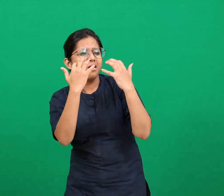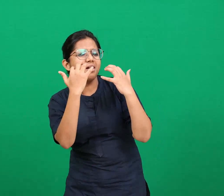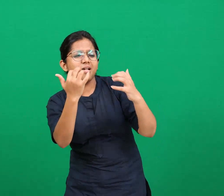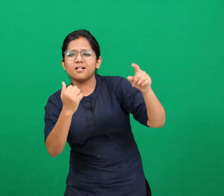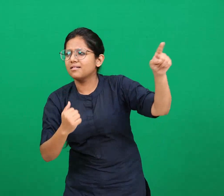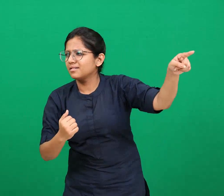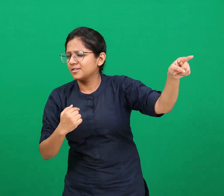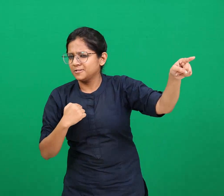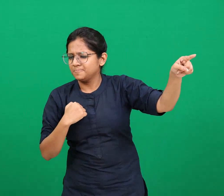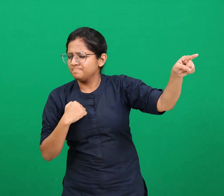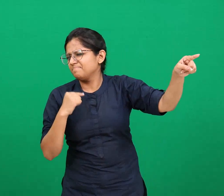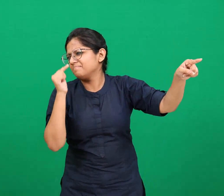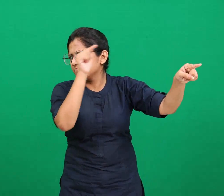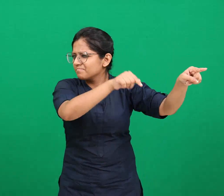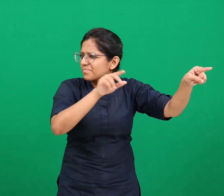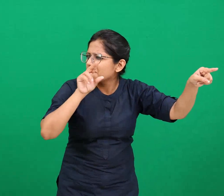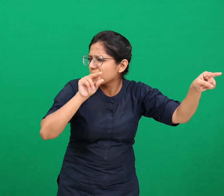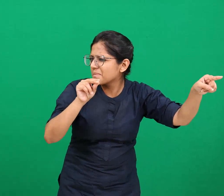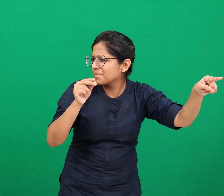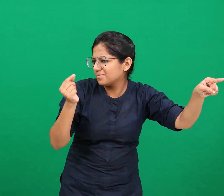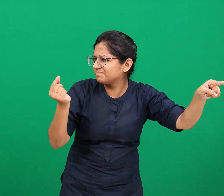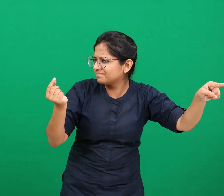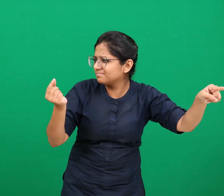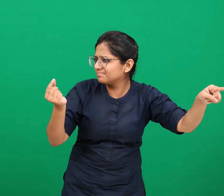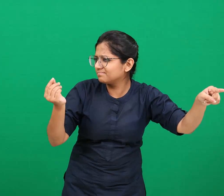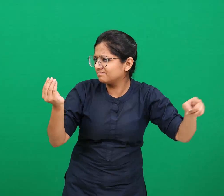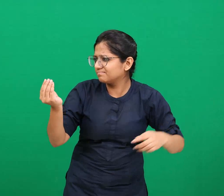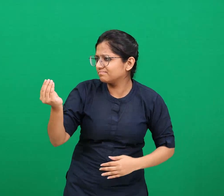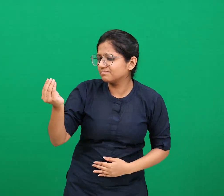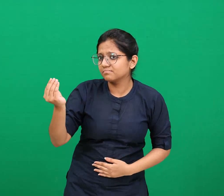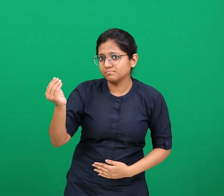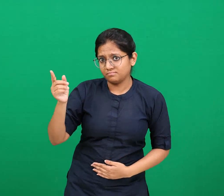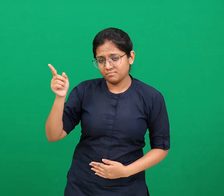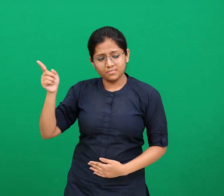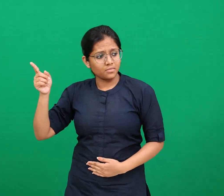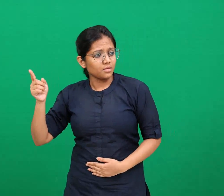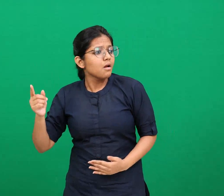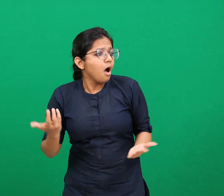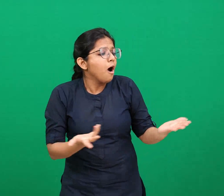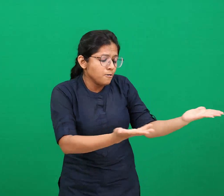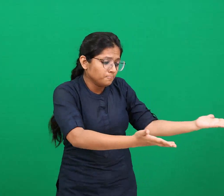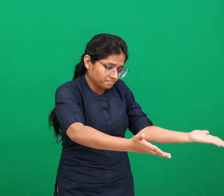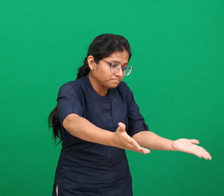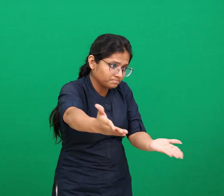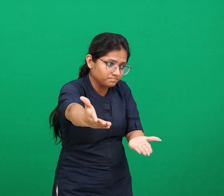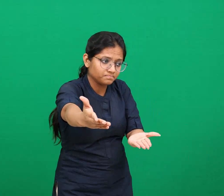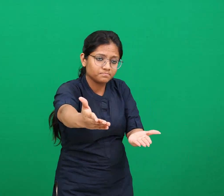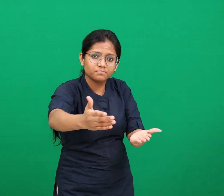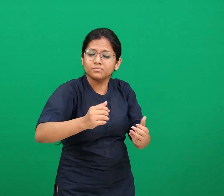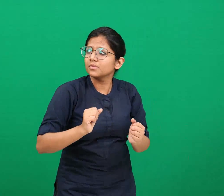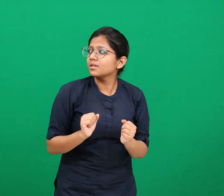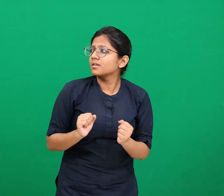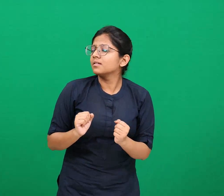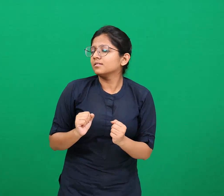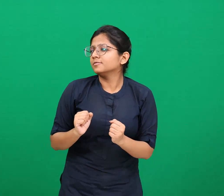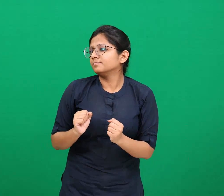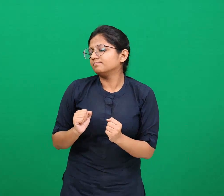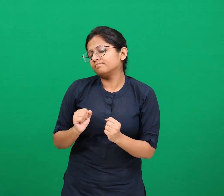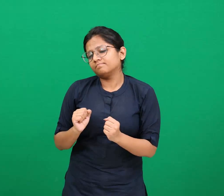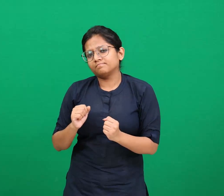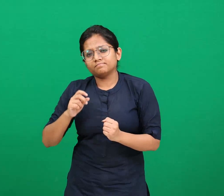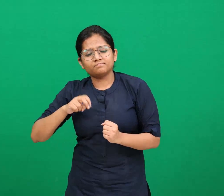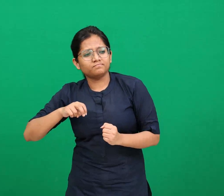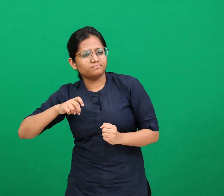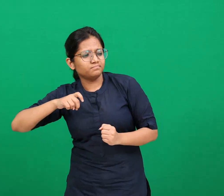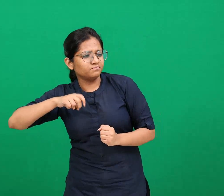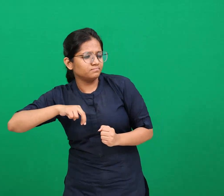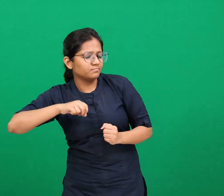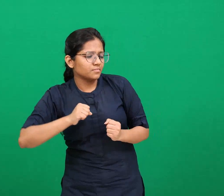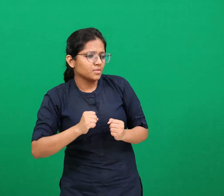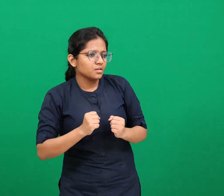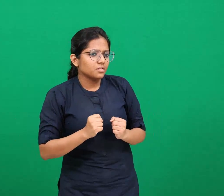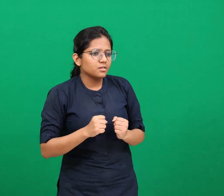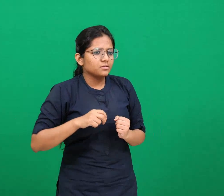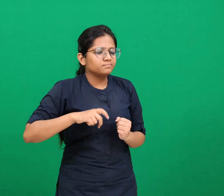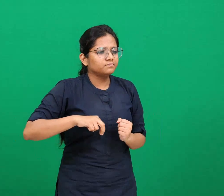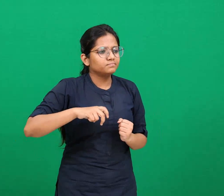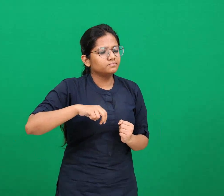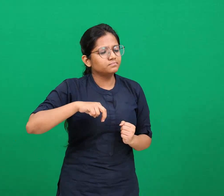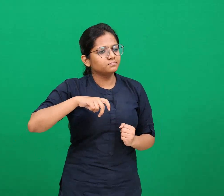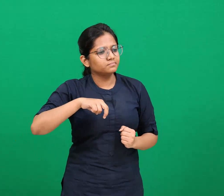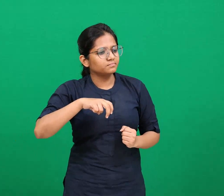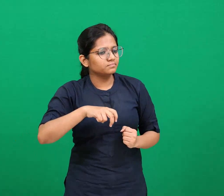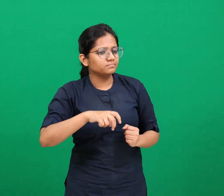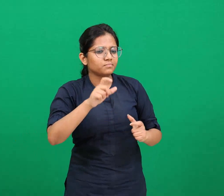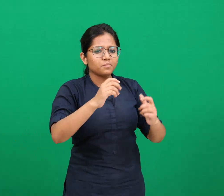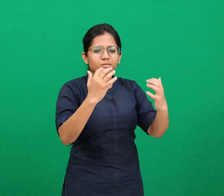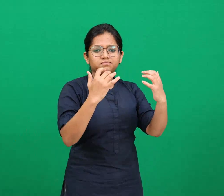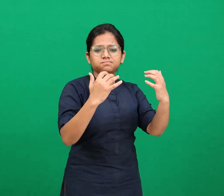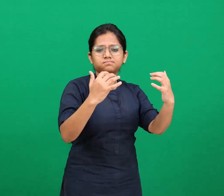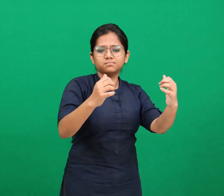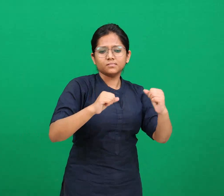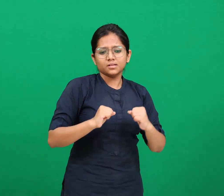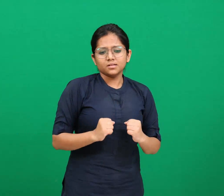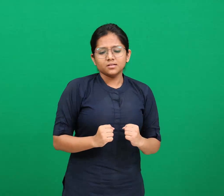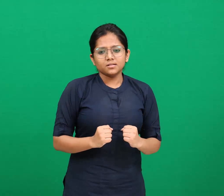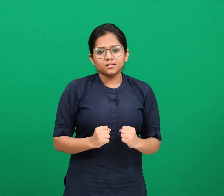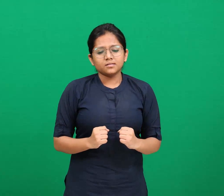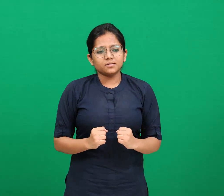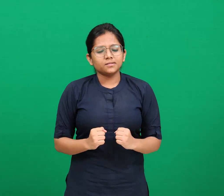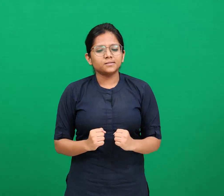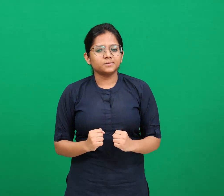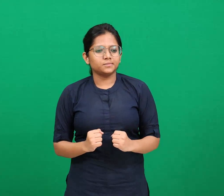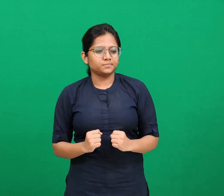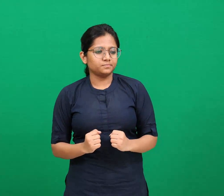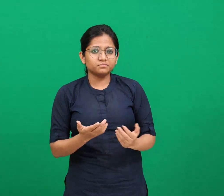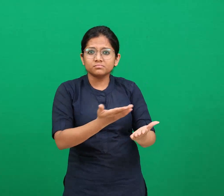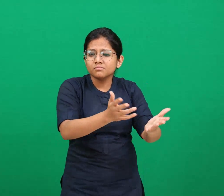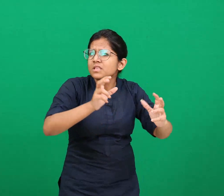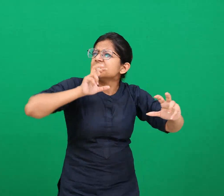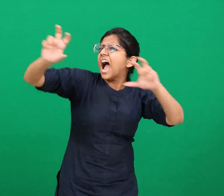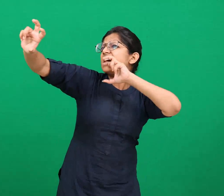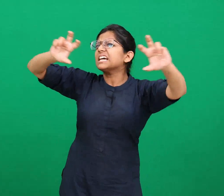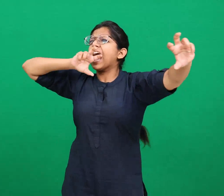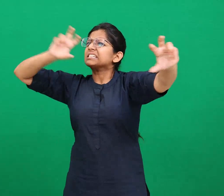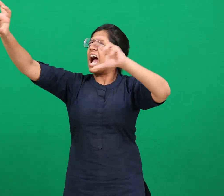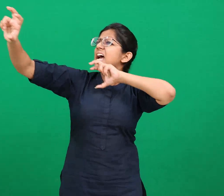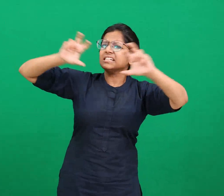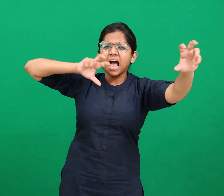Now I beg you to allow me to speak to the people."